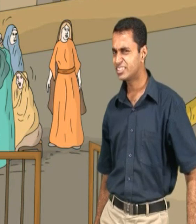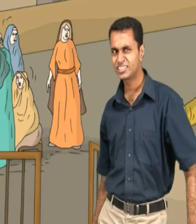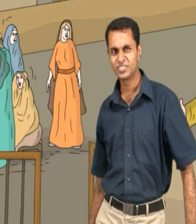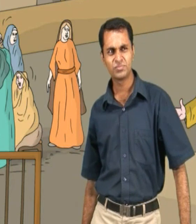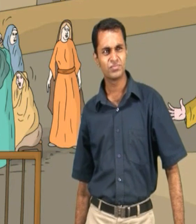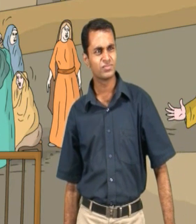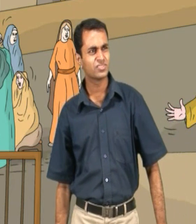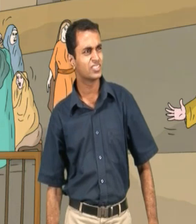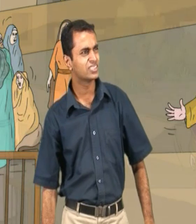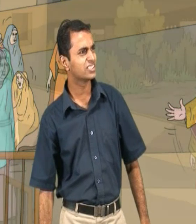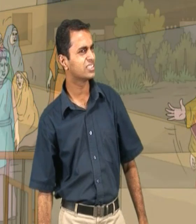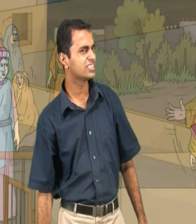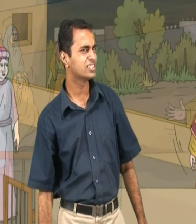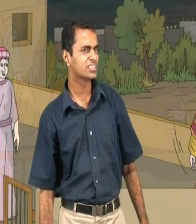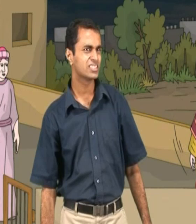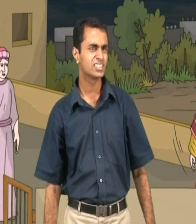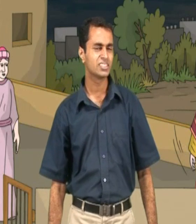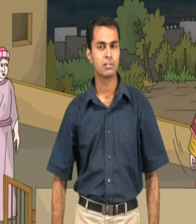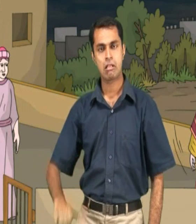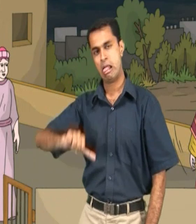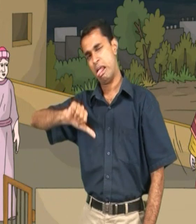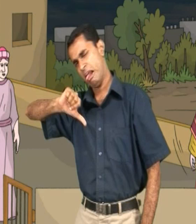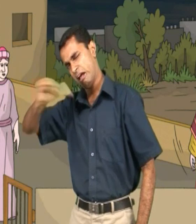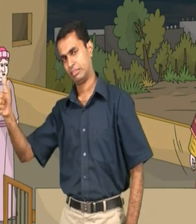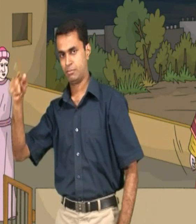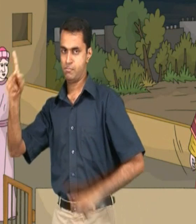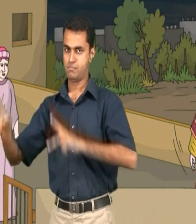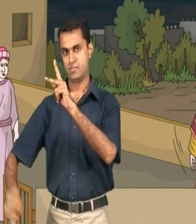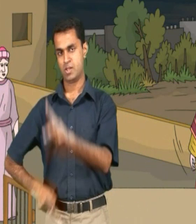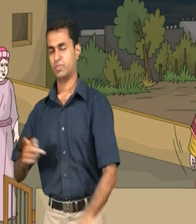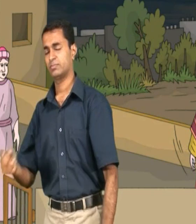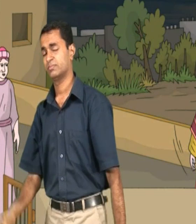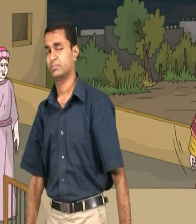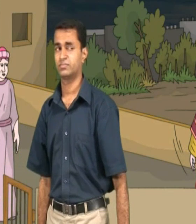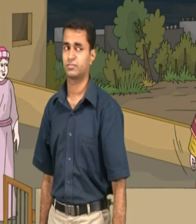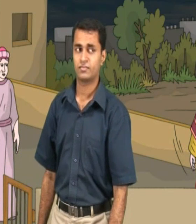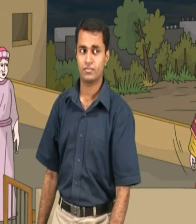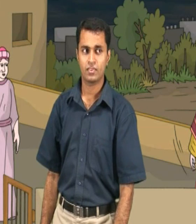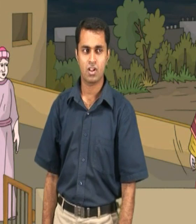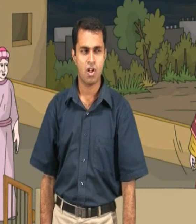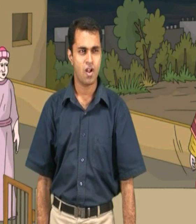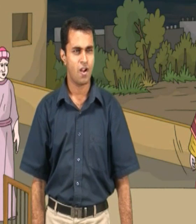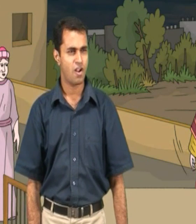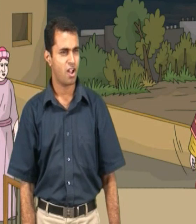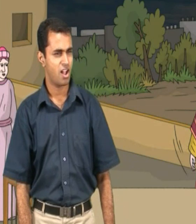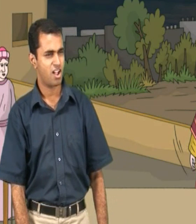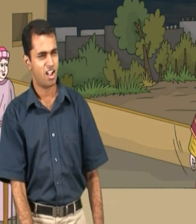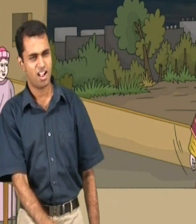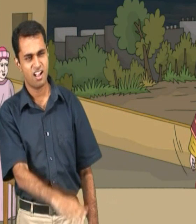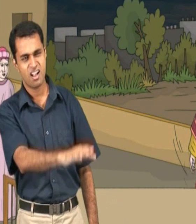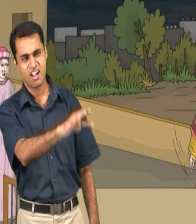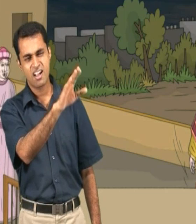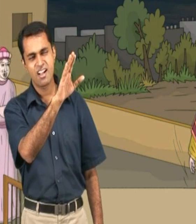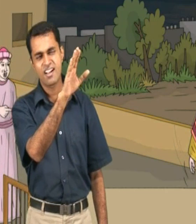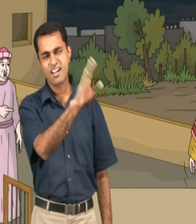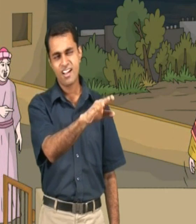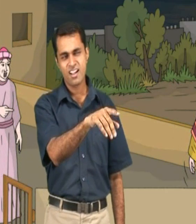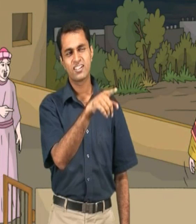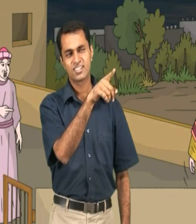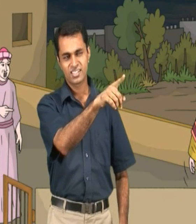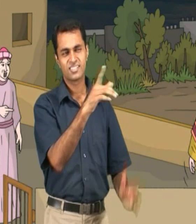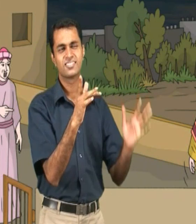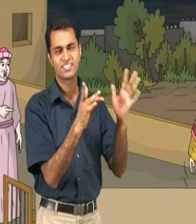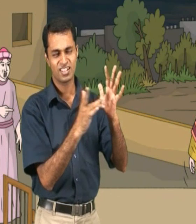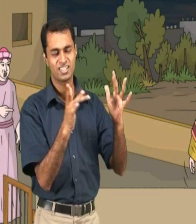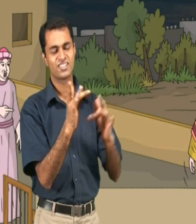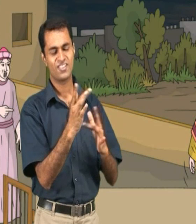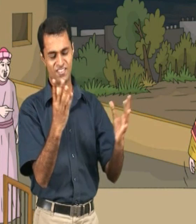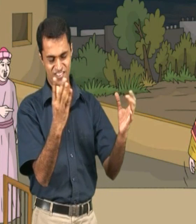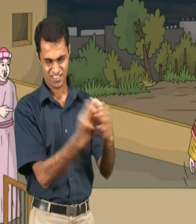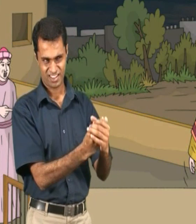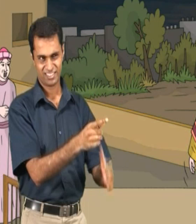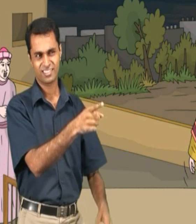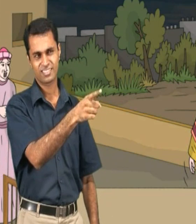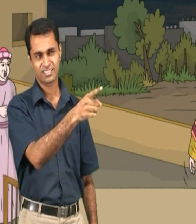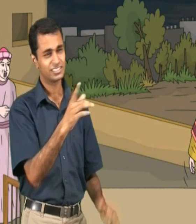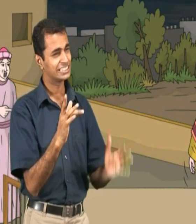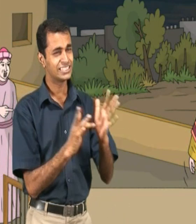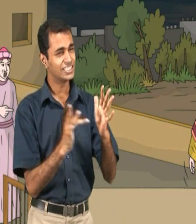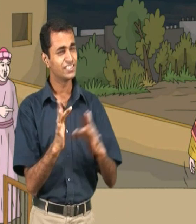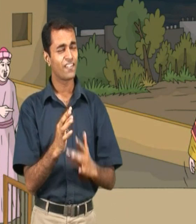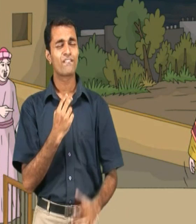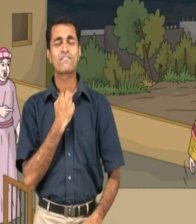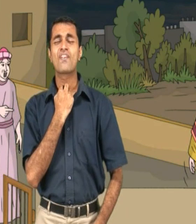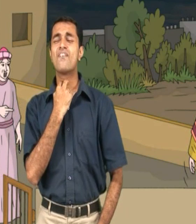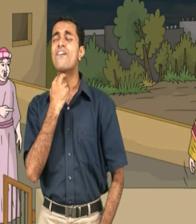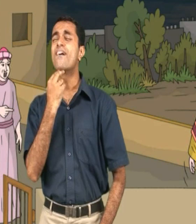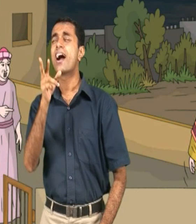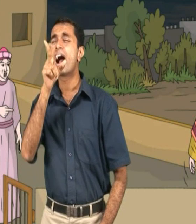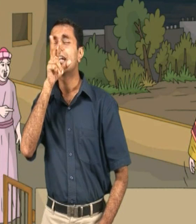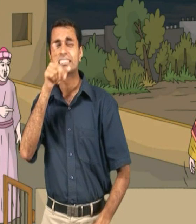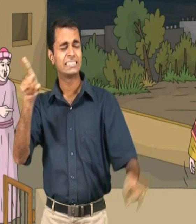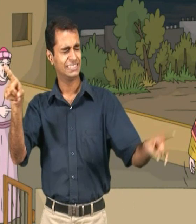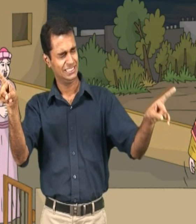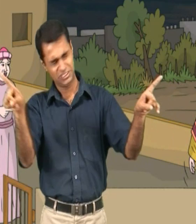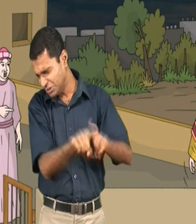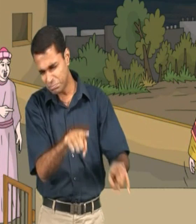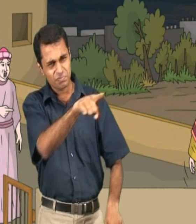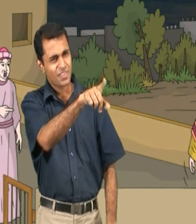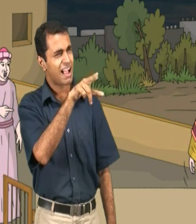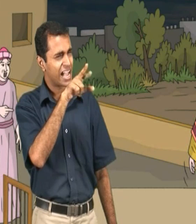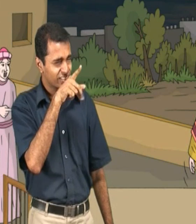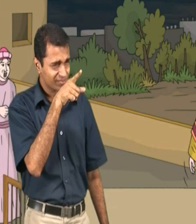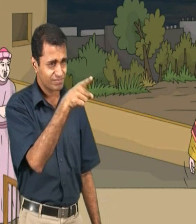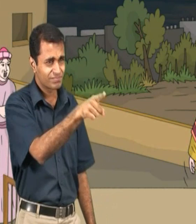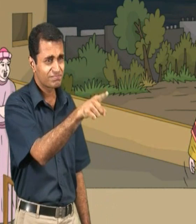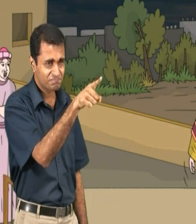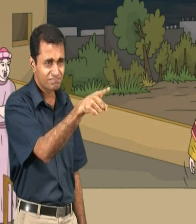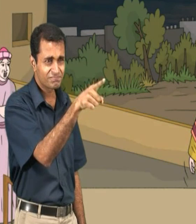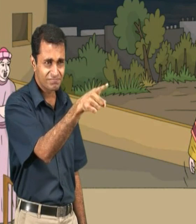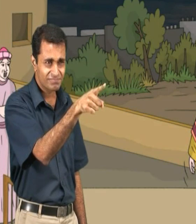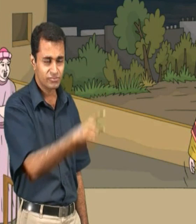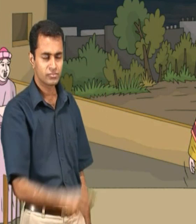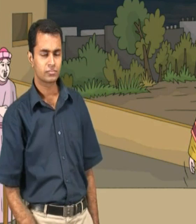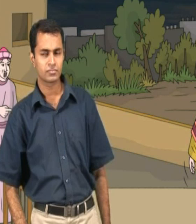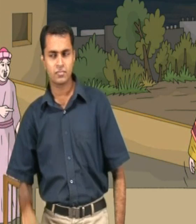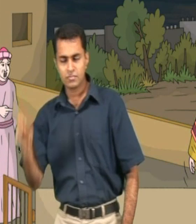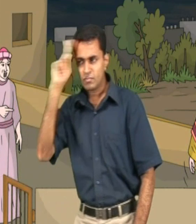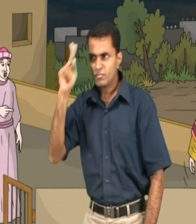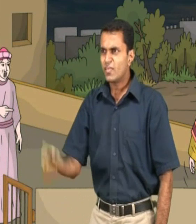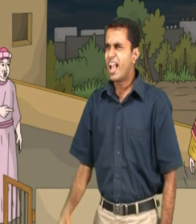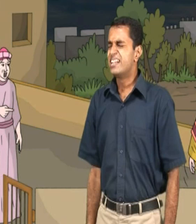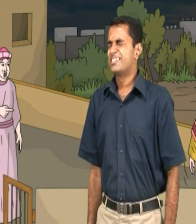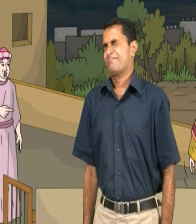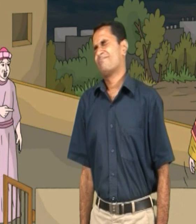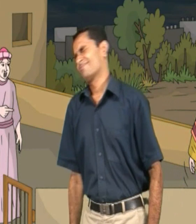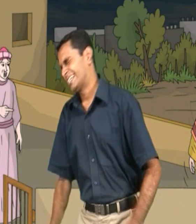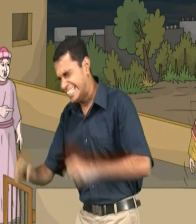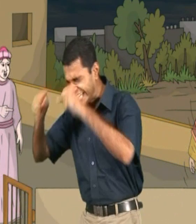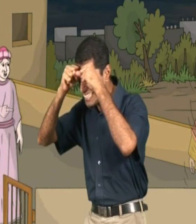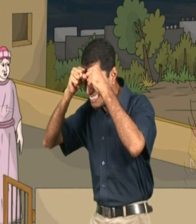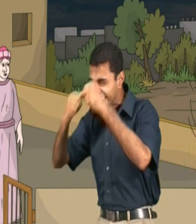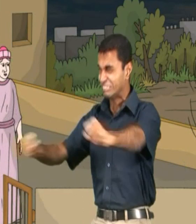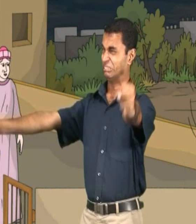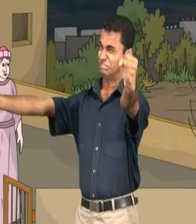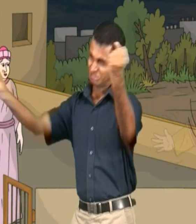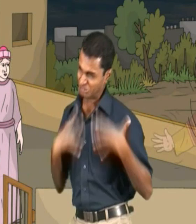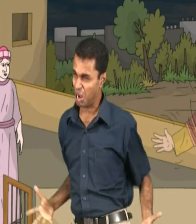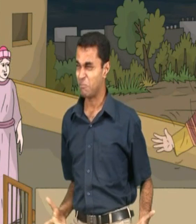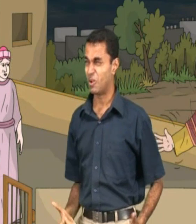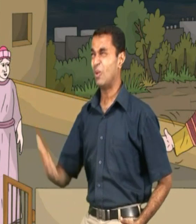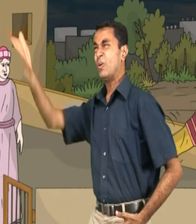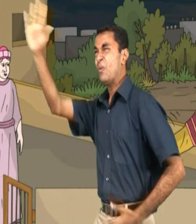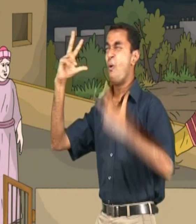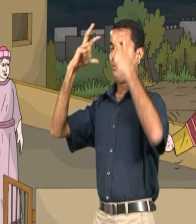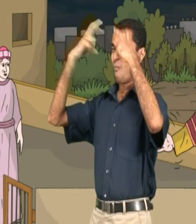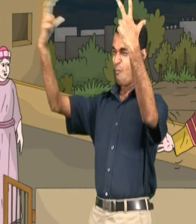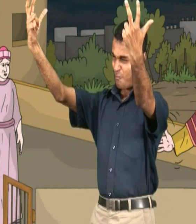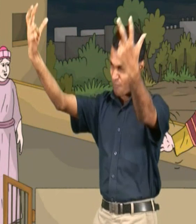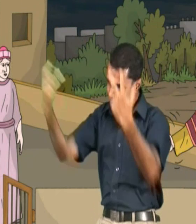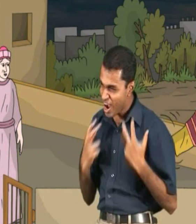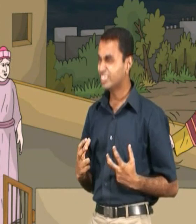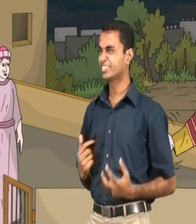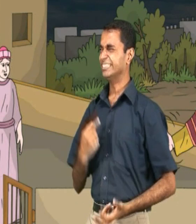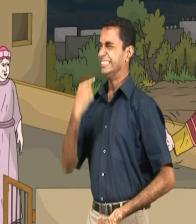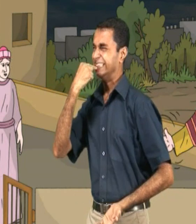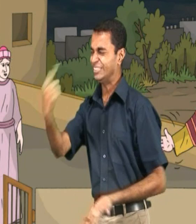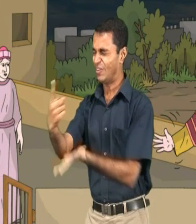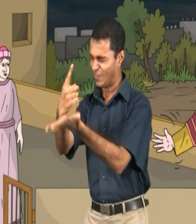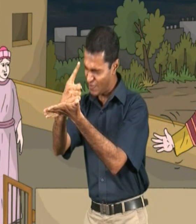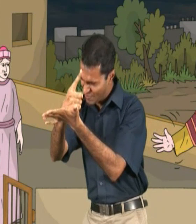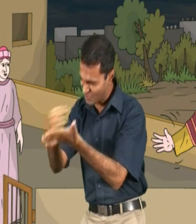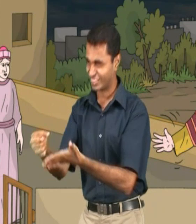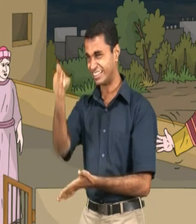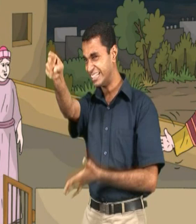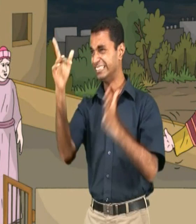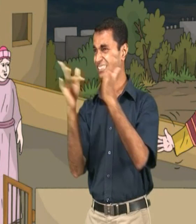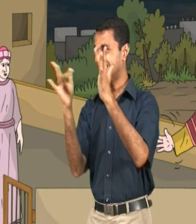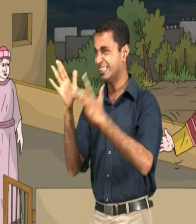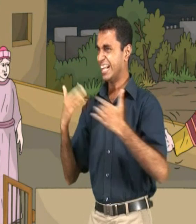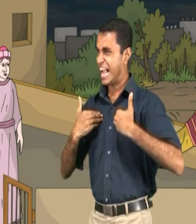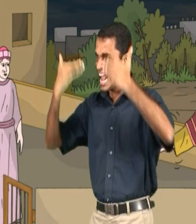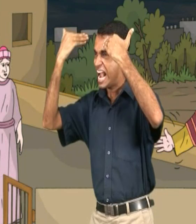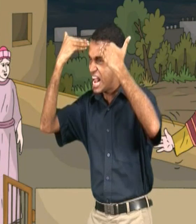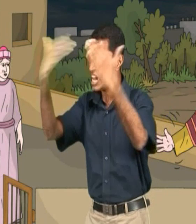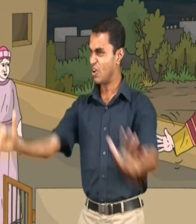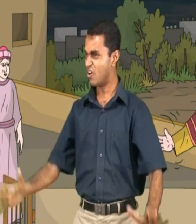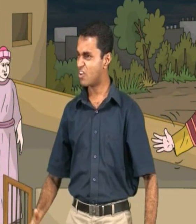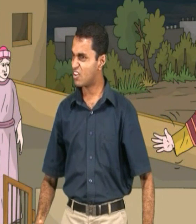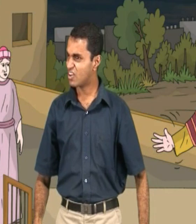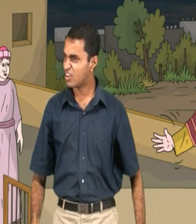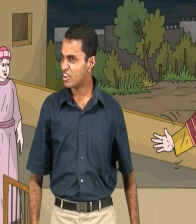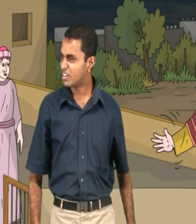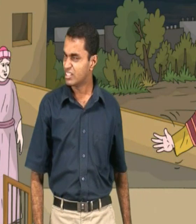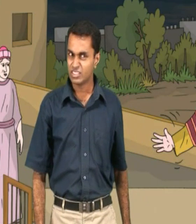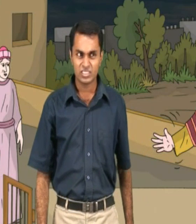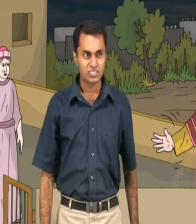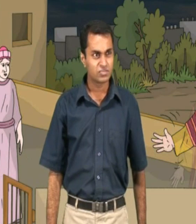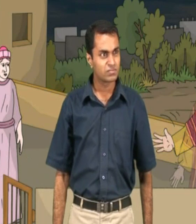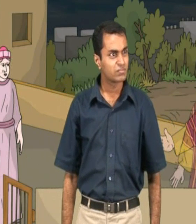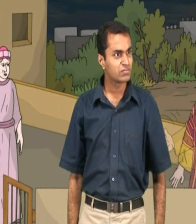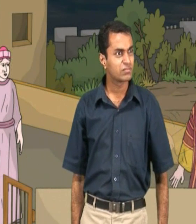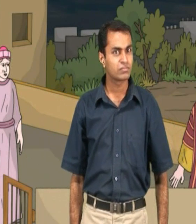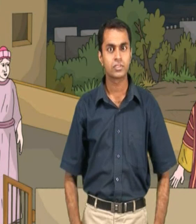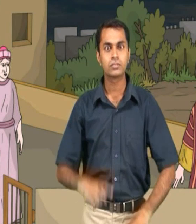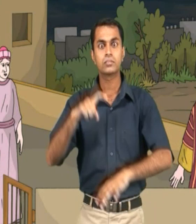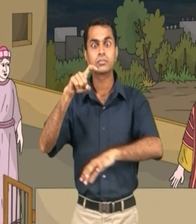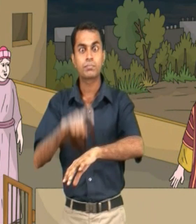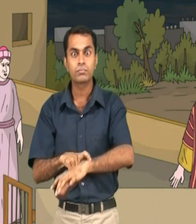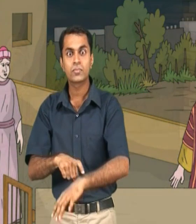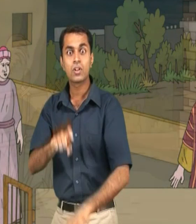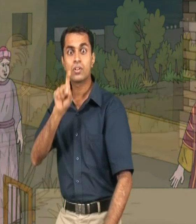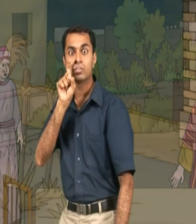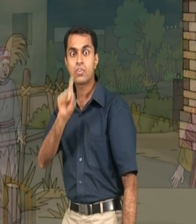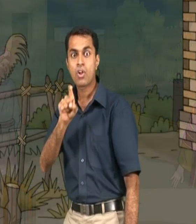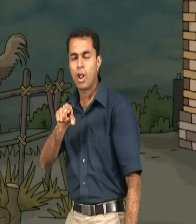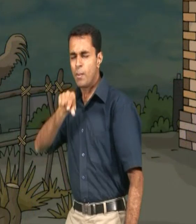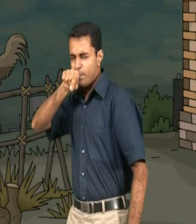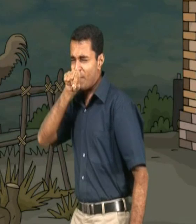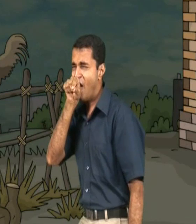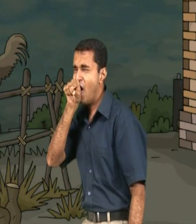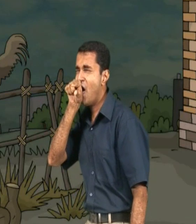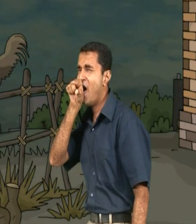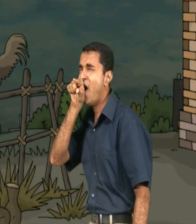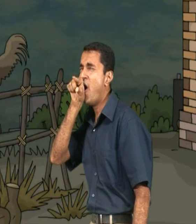After a little while, those standing nearby came up to Peter. “Surely you are one of them,” they said, “for your accent gives you away.” At that he began to curse and swear to them, “I do not know the man!”